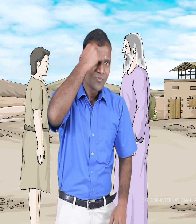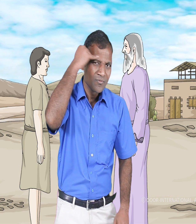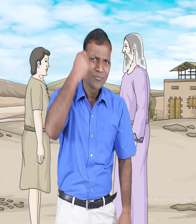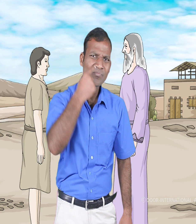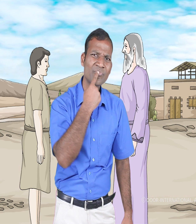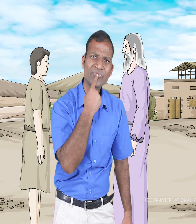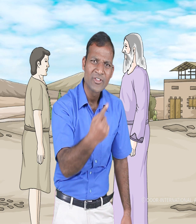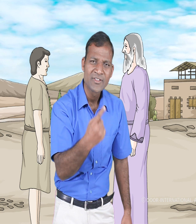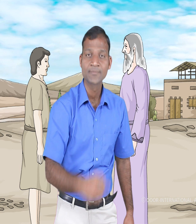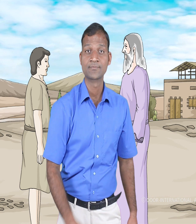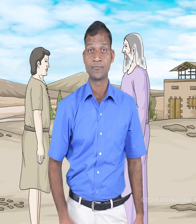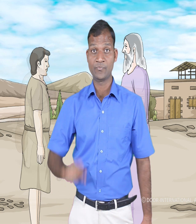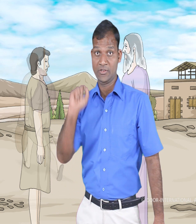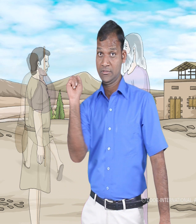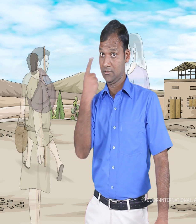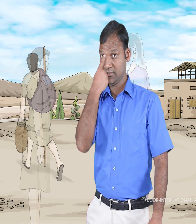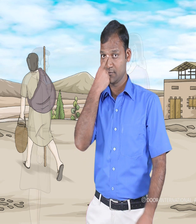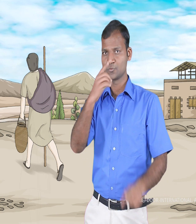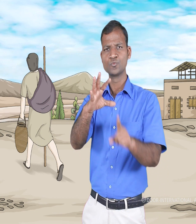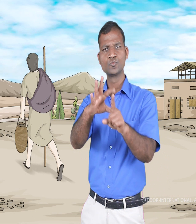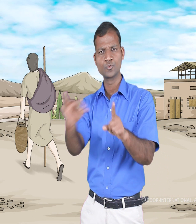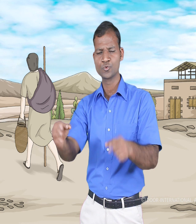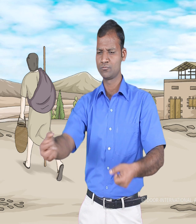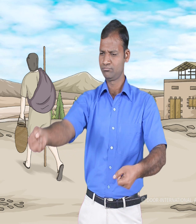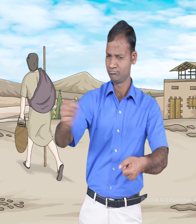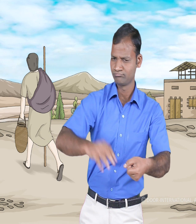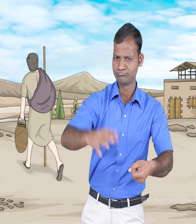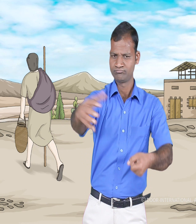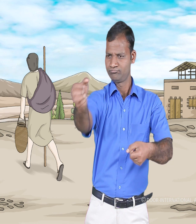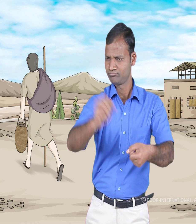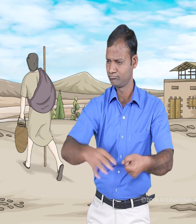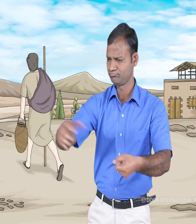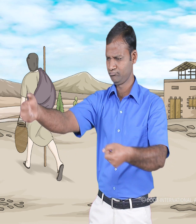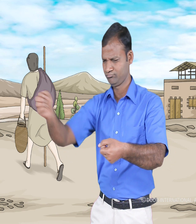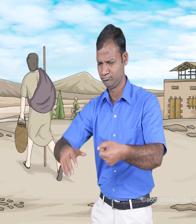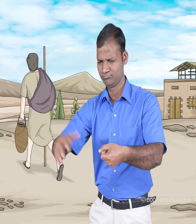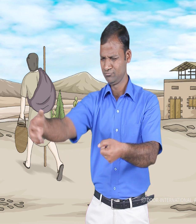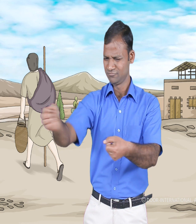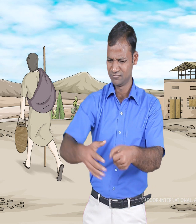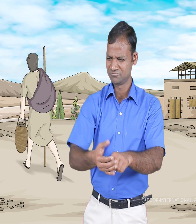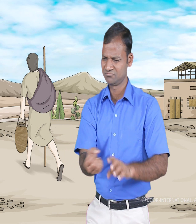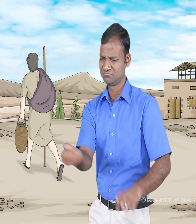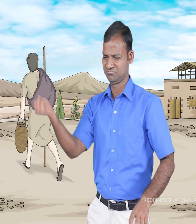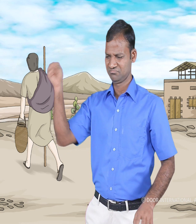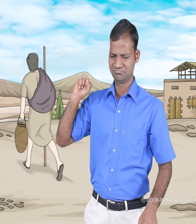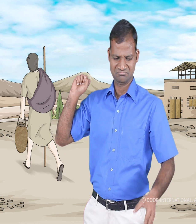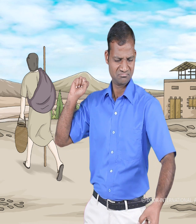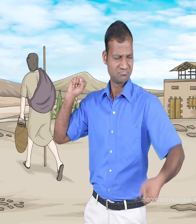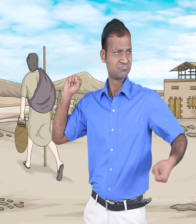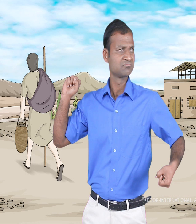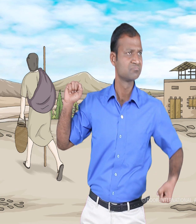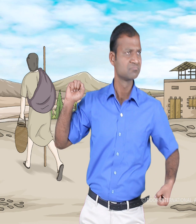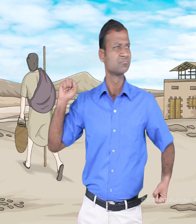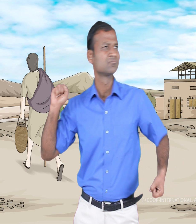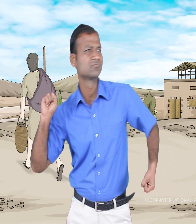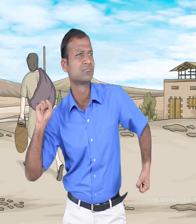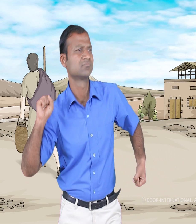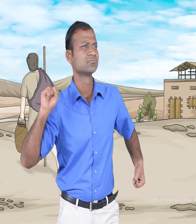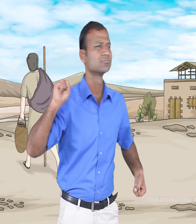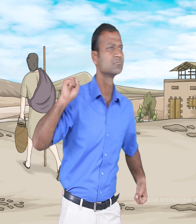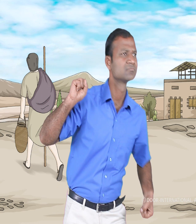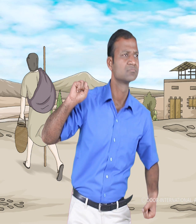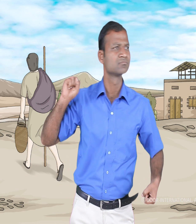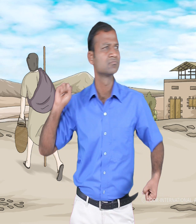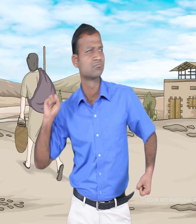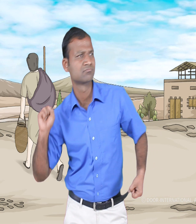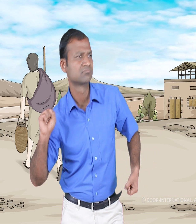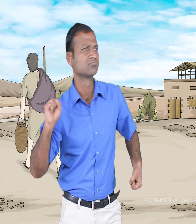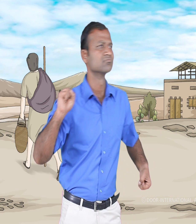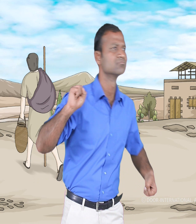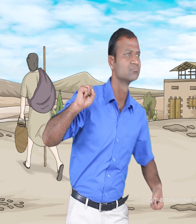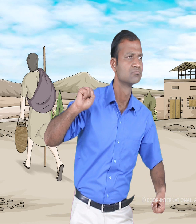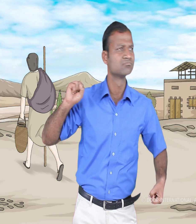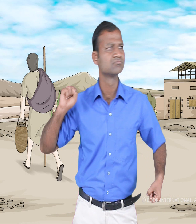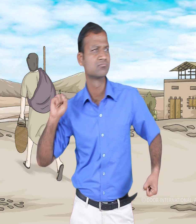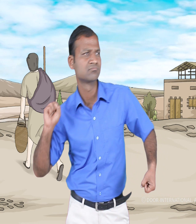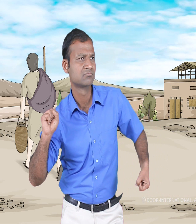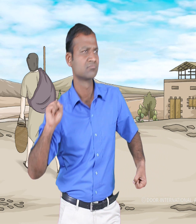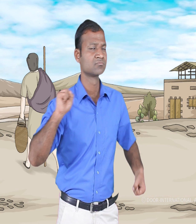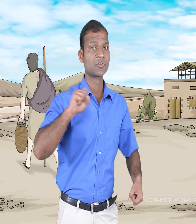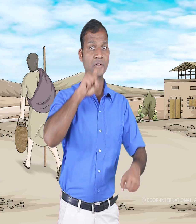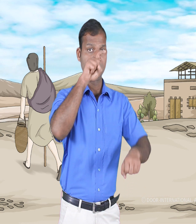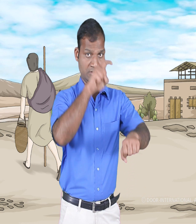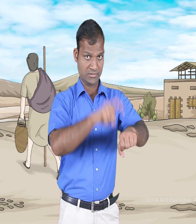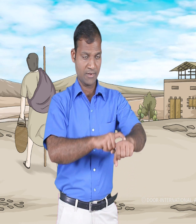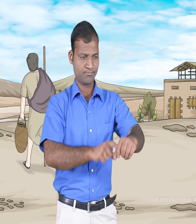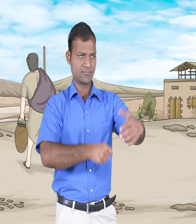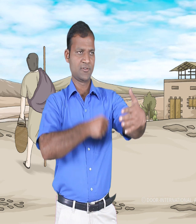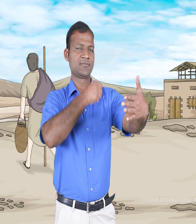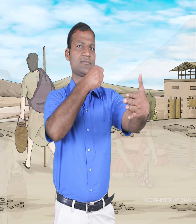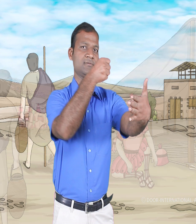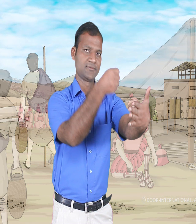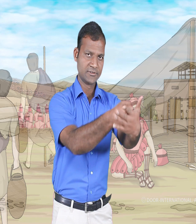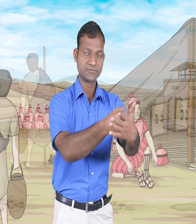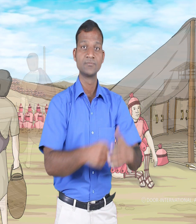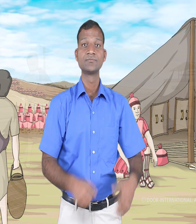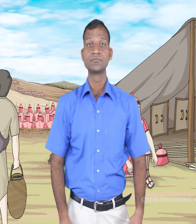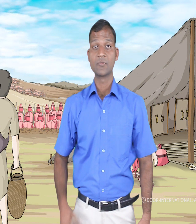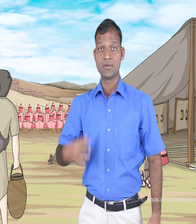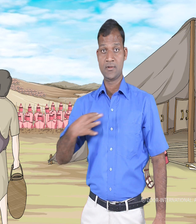So David got up early in the morning, left the flock with a keeper, loaded up, and set out as Jesse had instructed him.